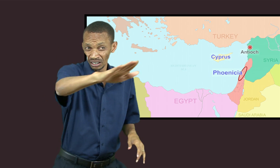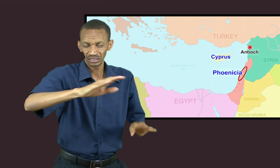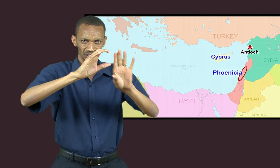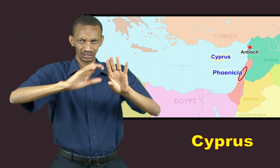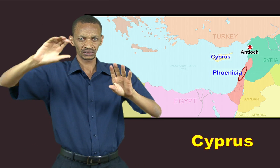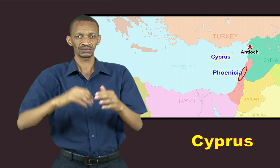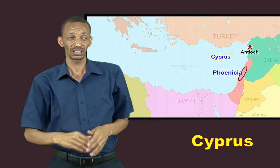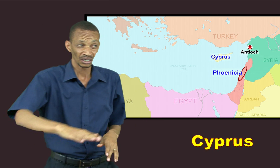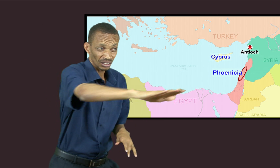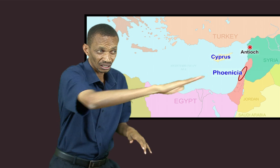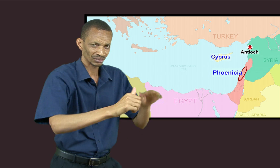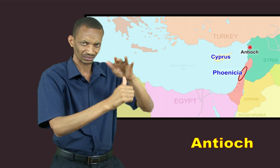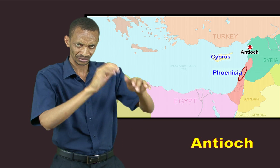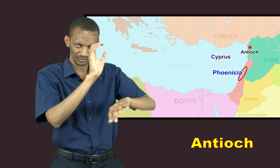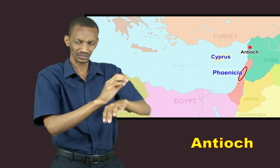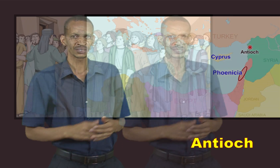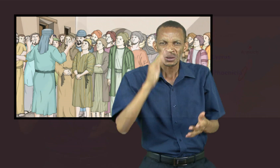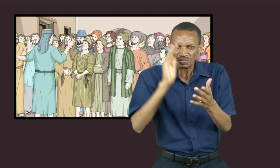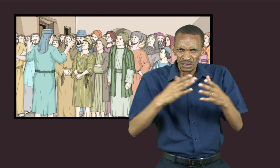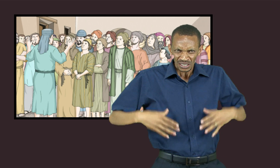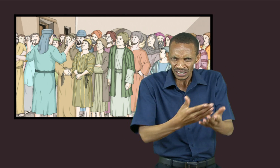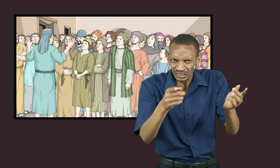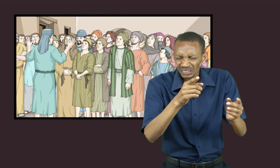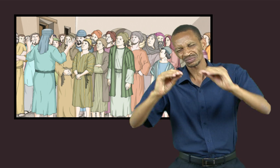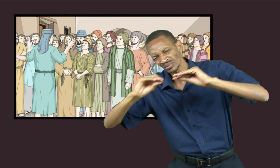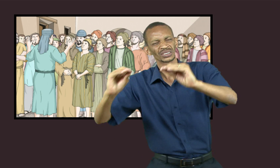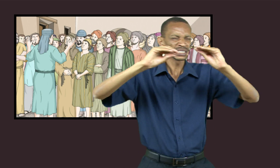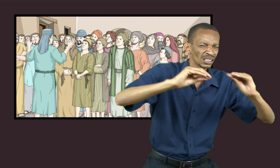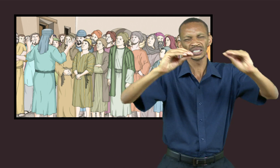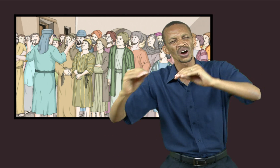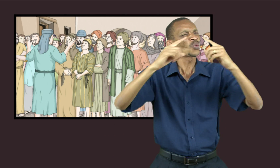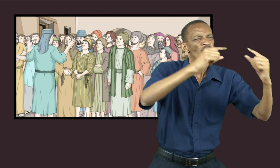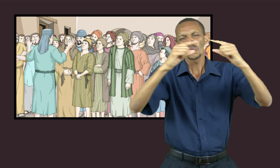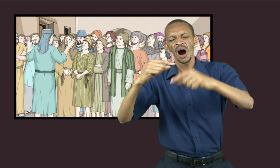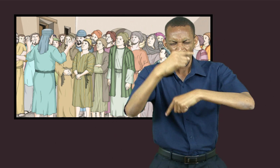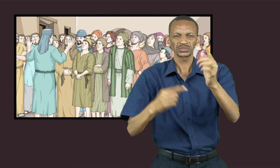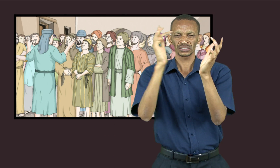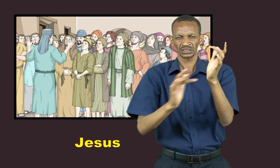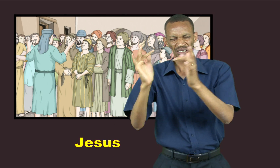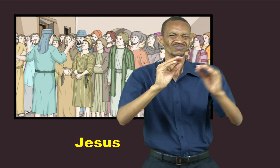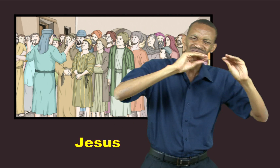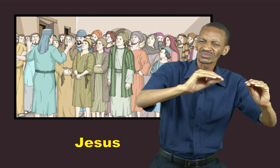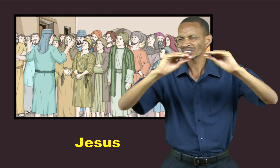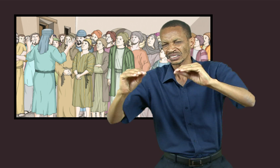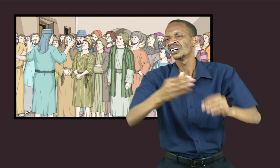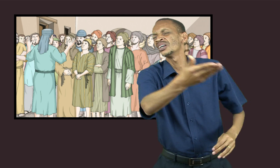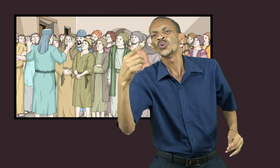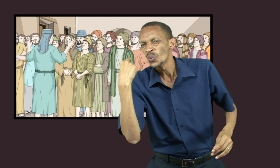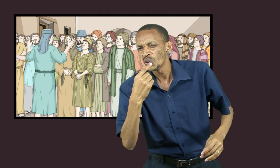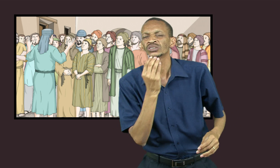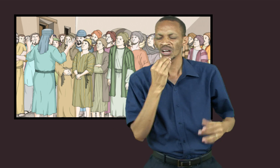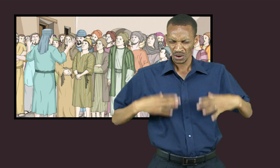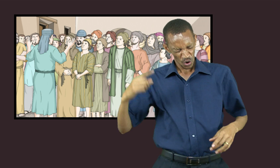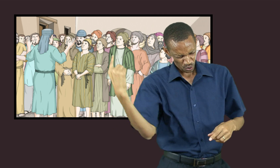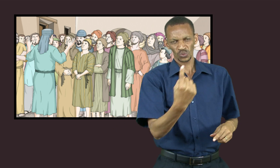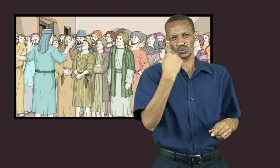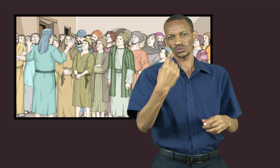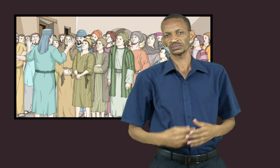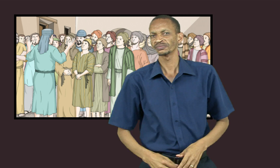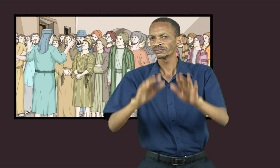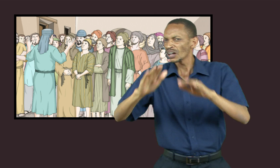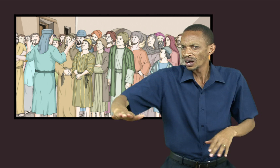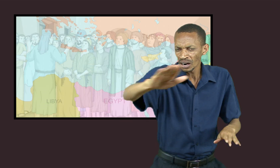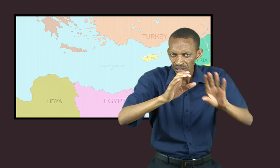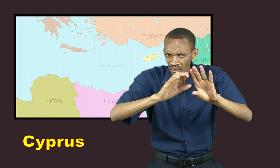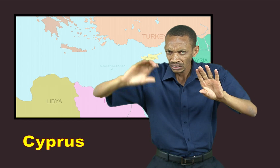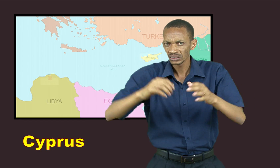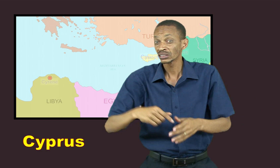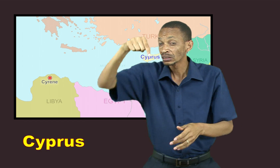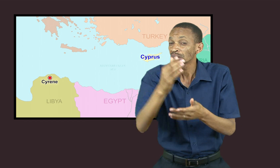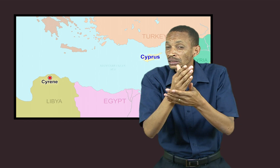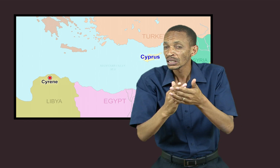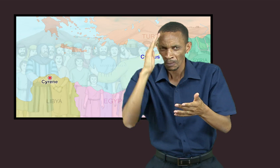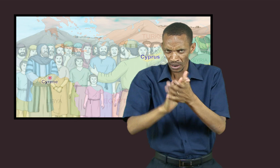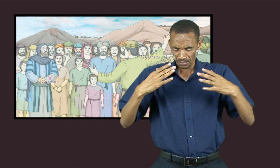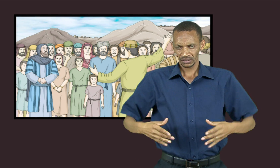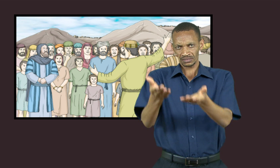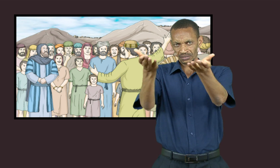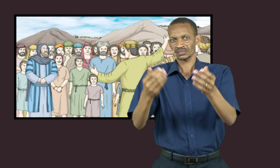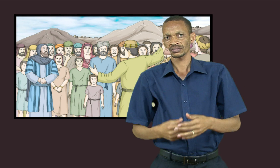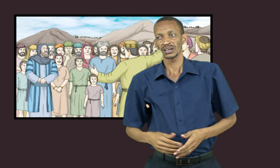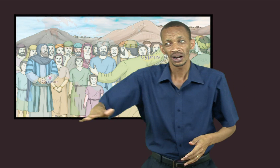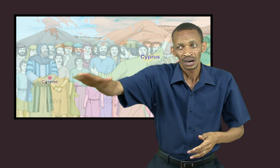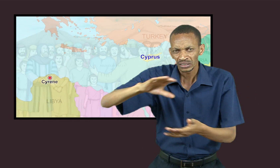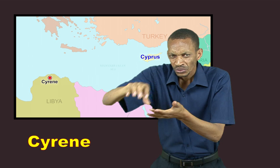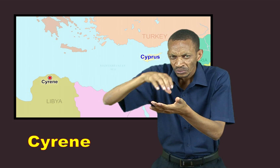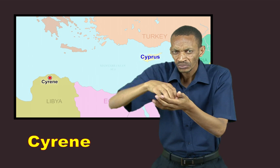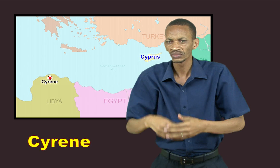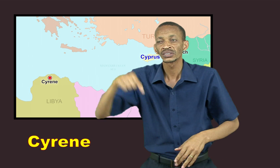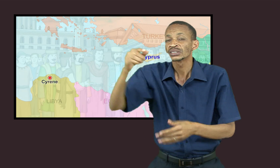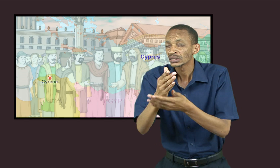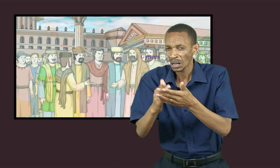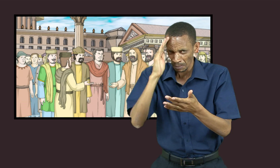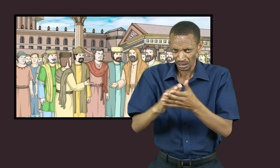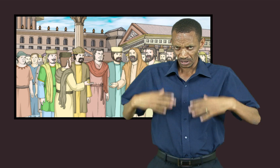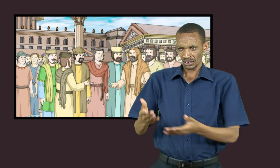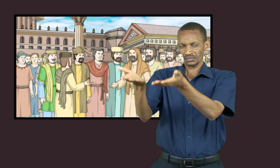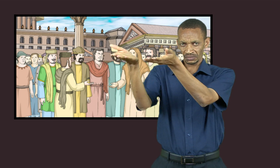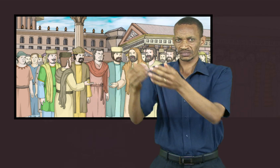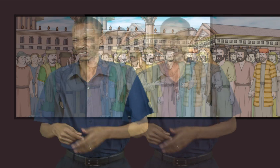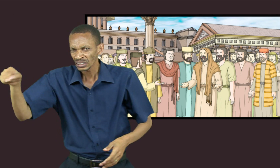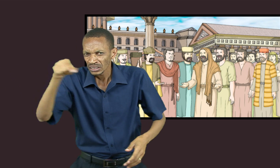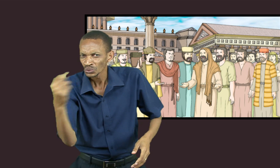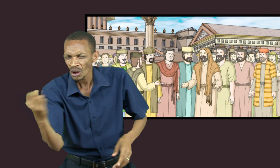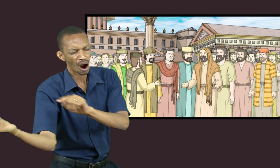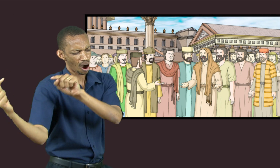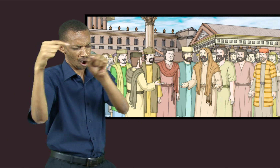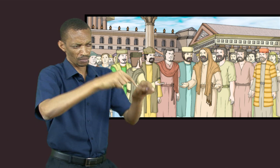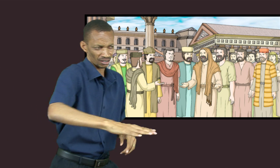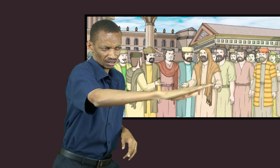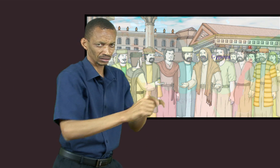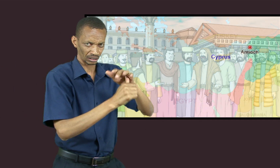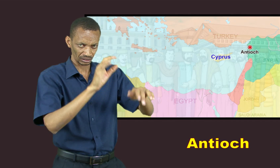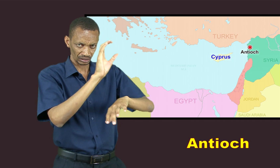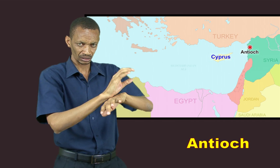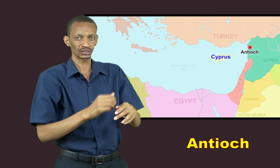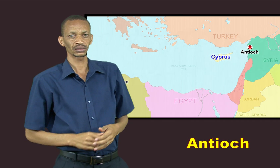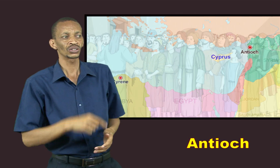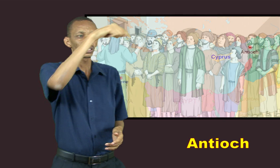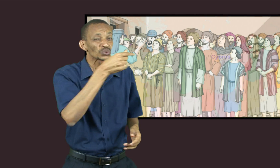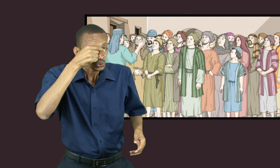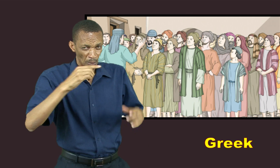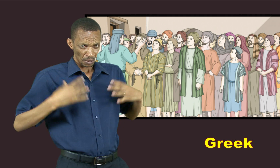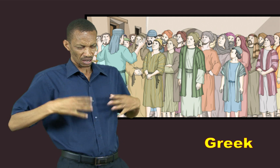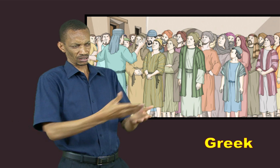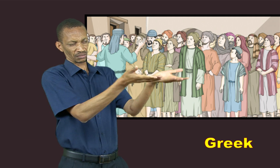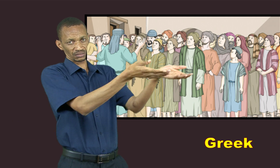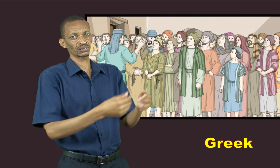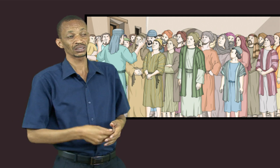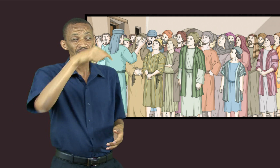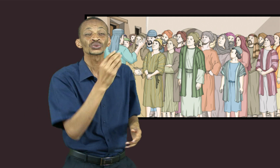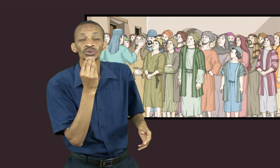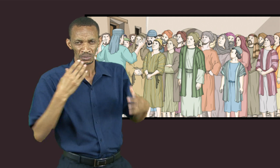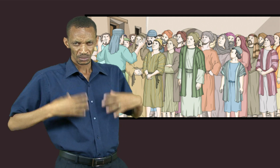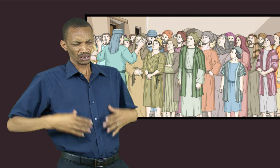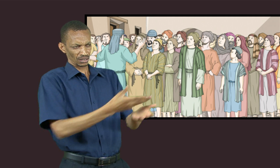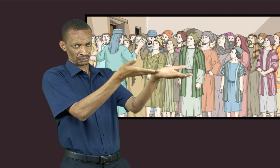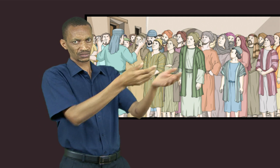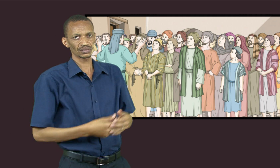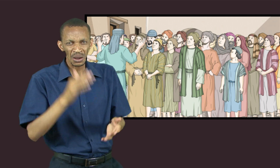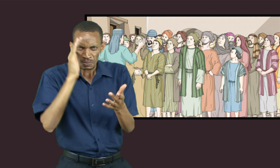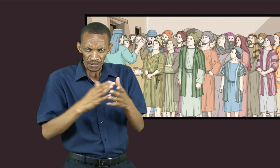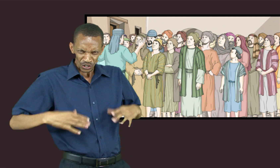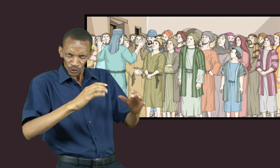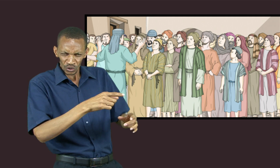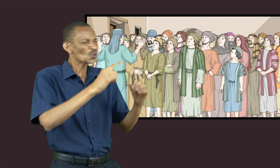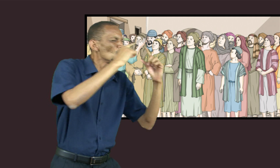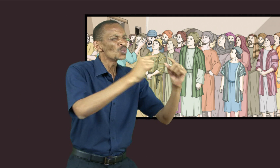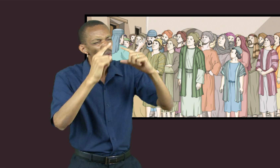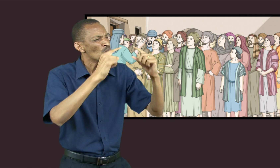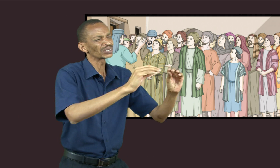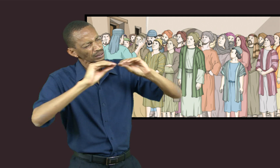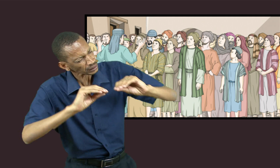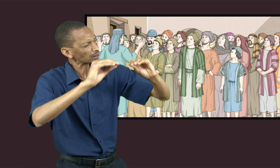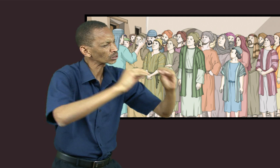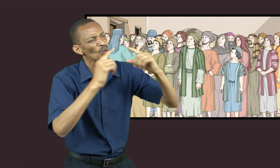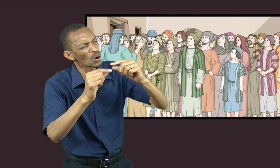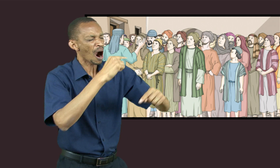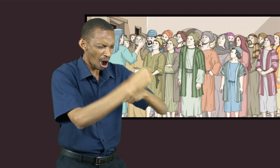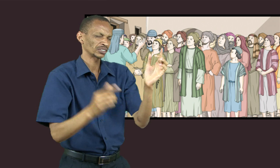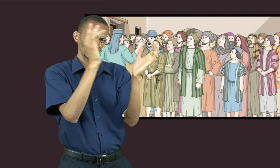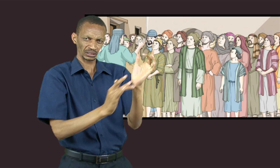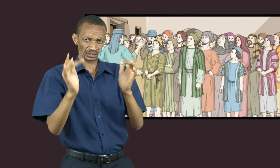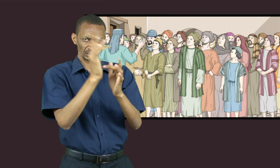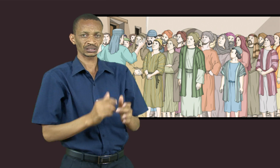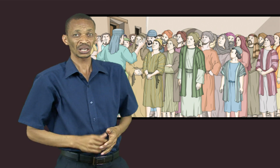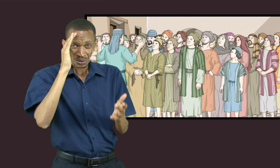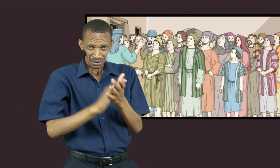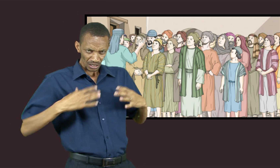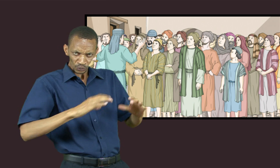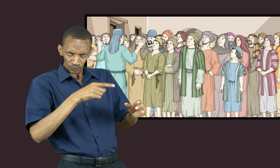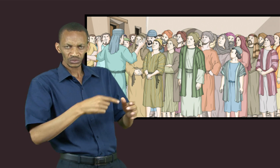But some of them, men from Cyprus and Cyrene, went to Antioch and began speaking to the Greeks as well, proclaiming the good news about the Lord Jesus.